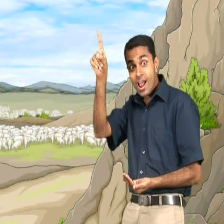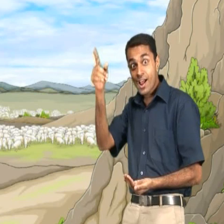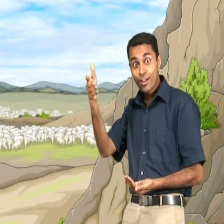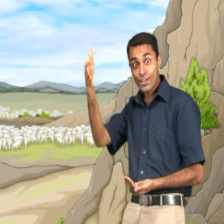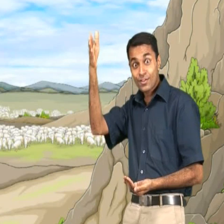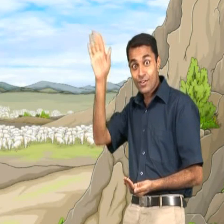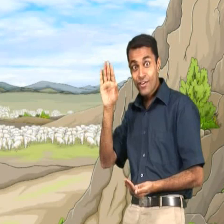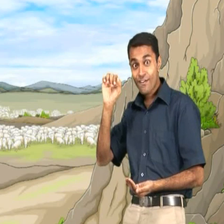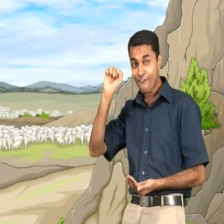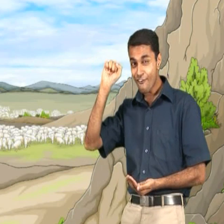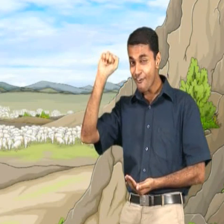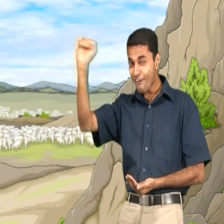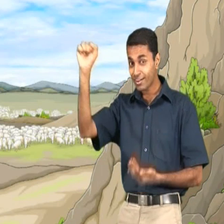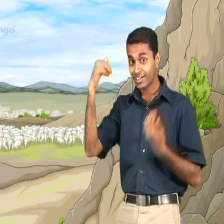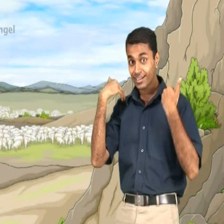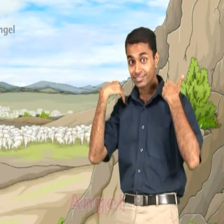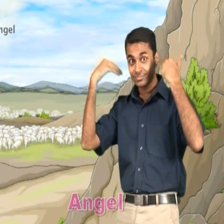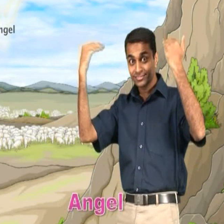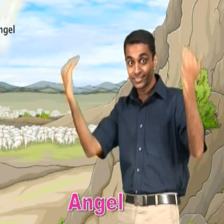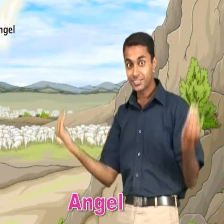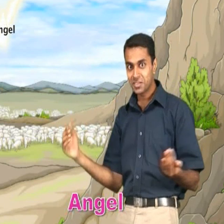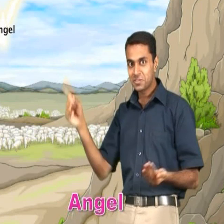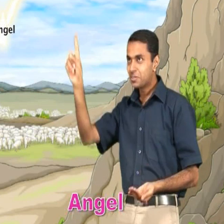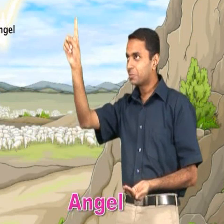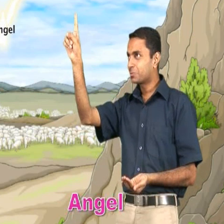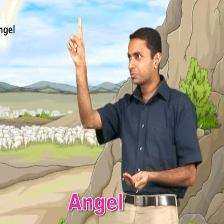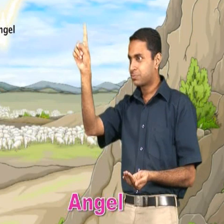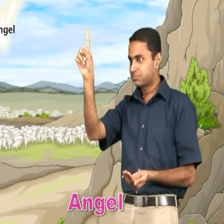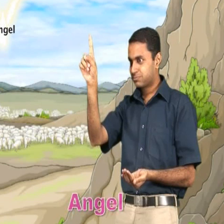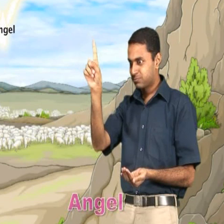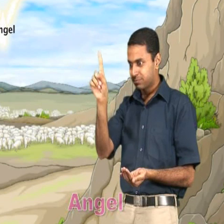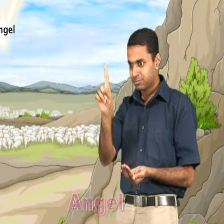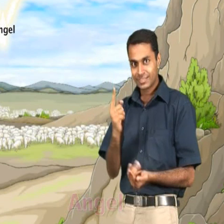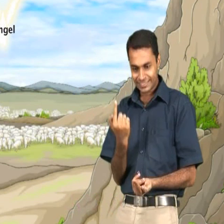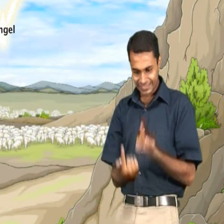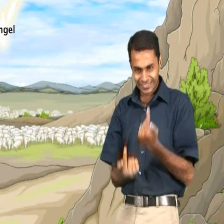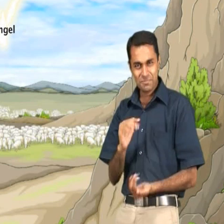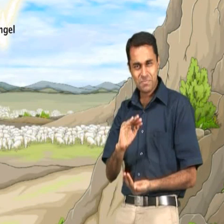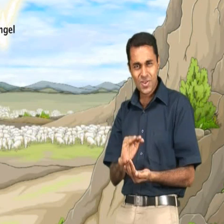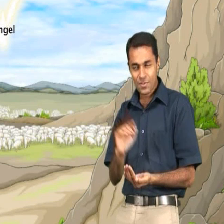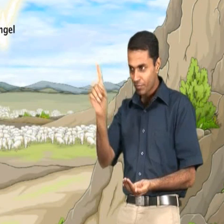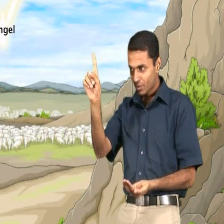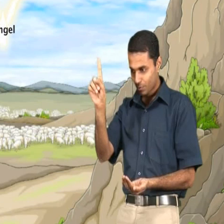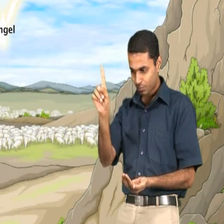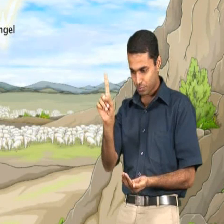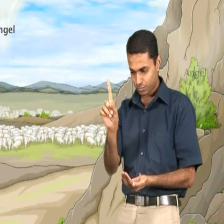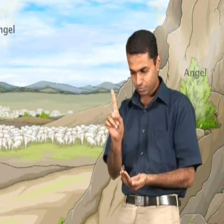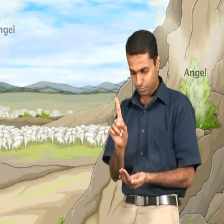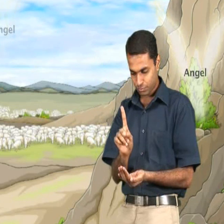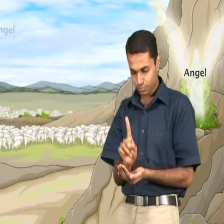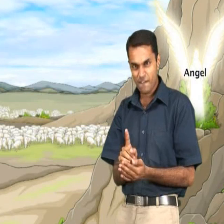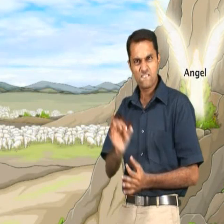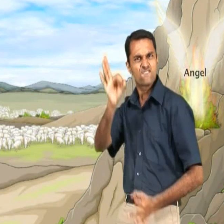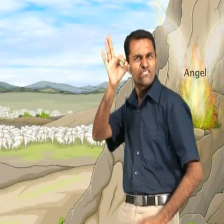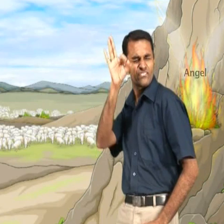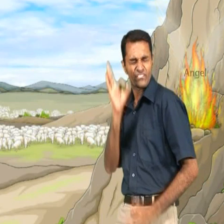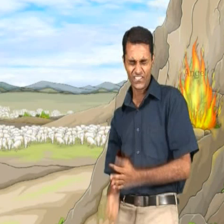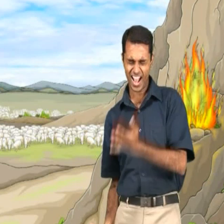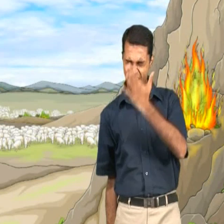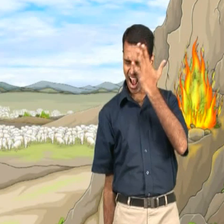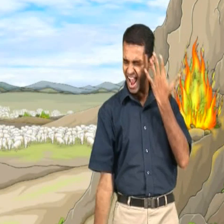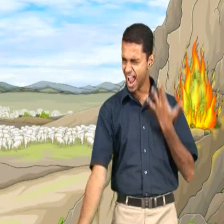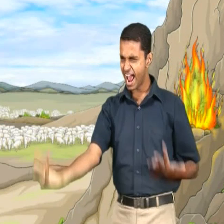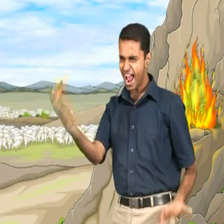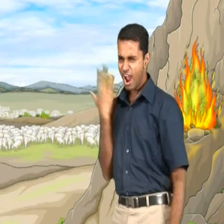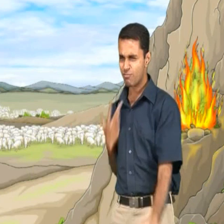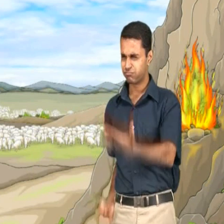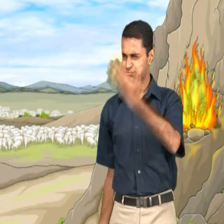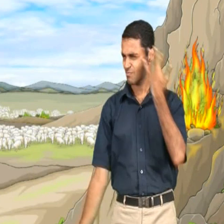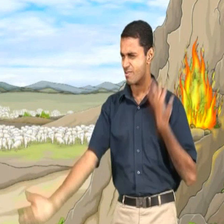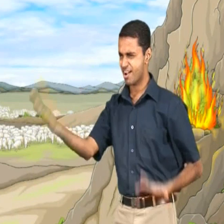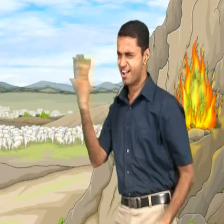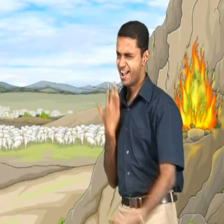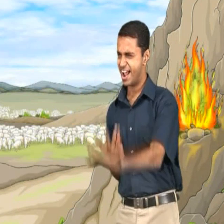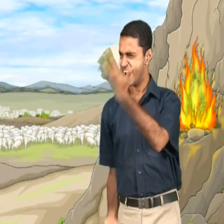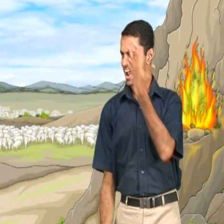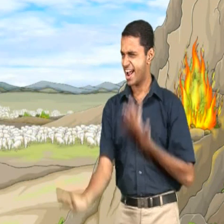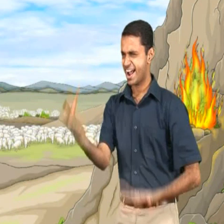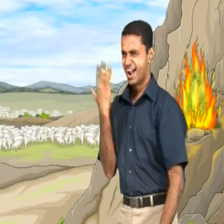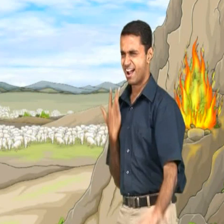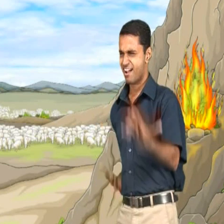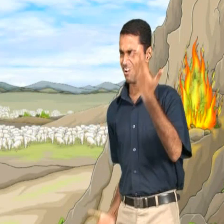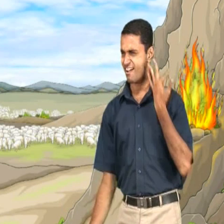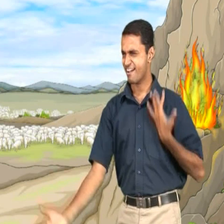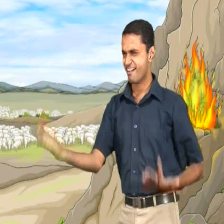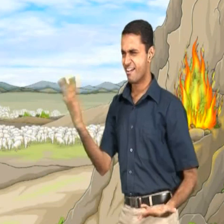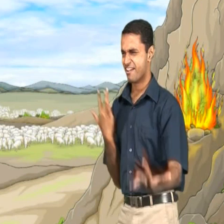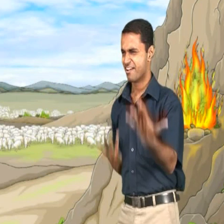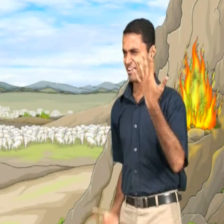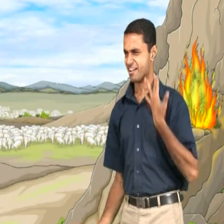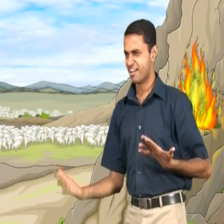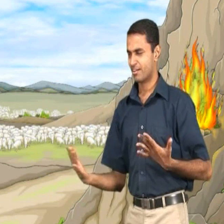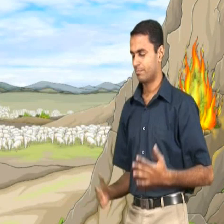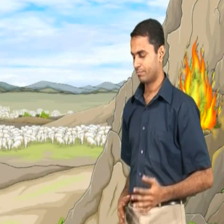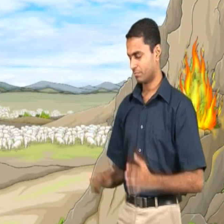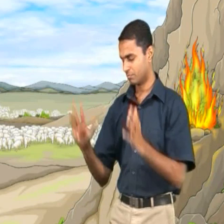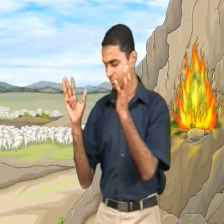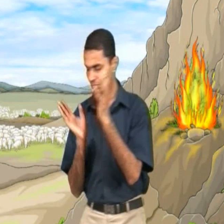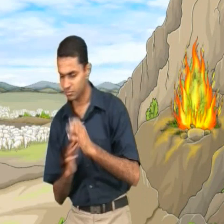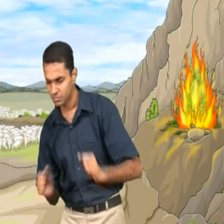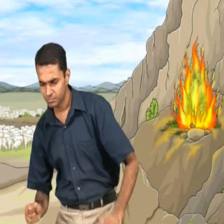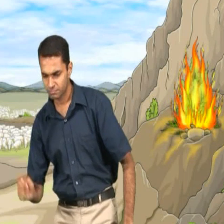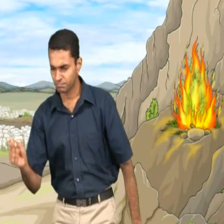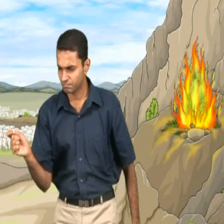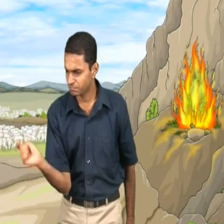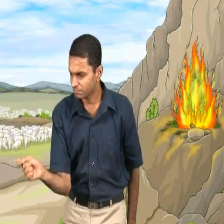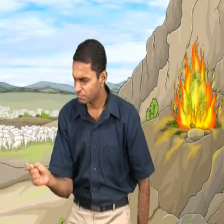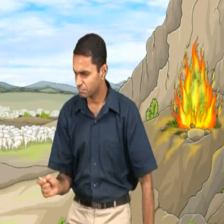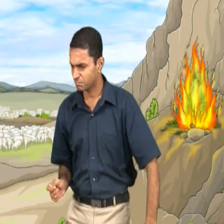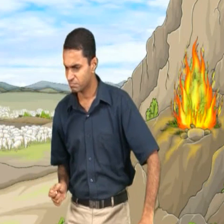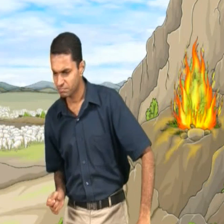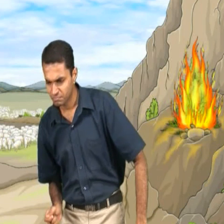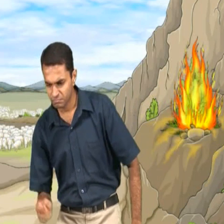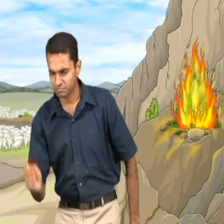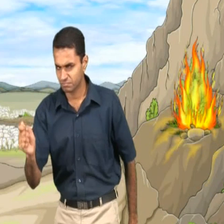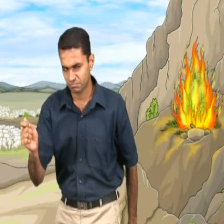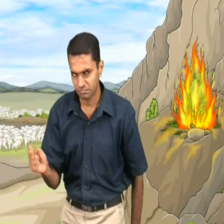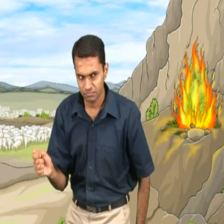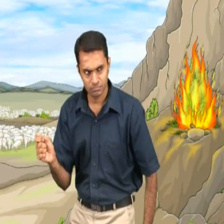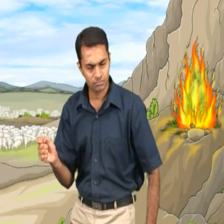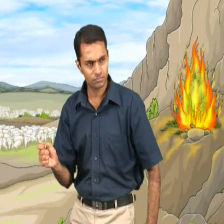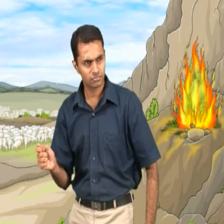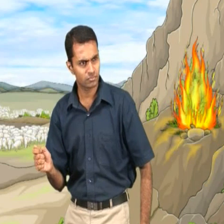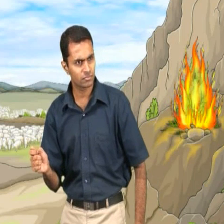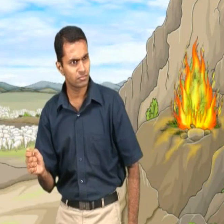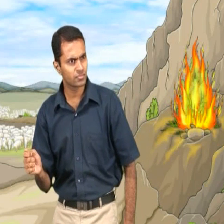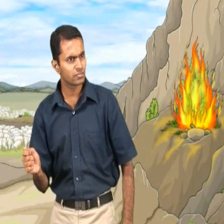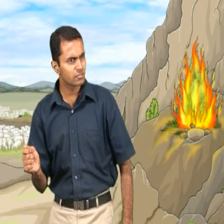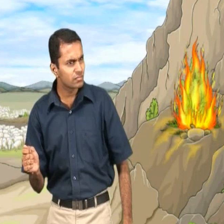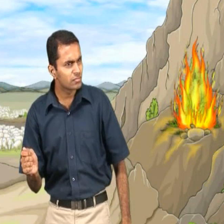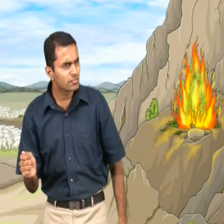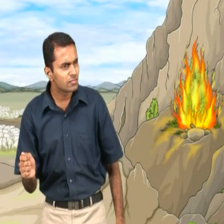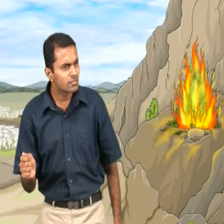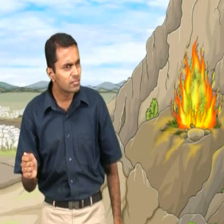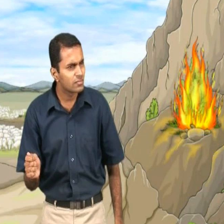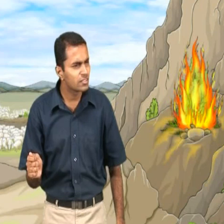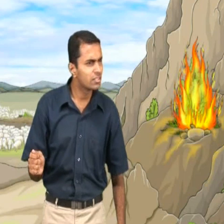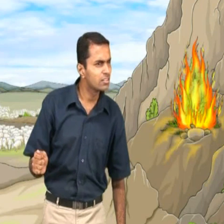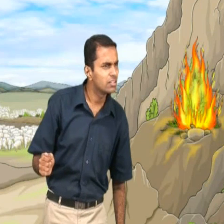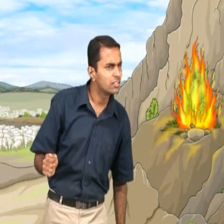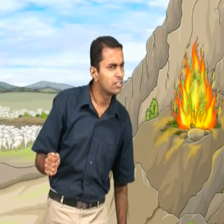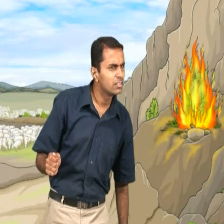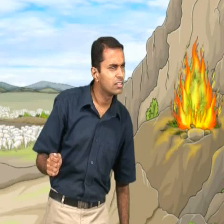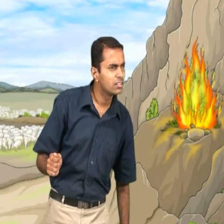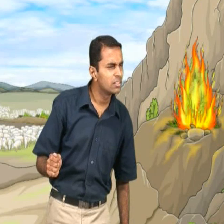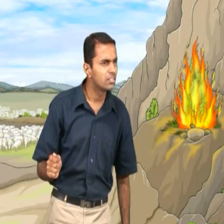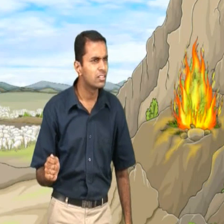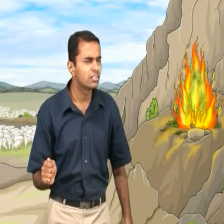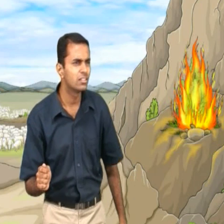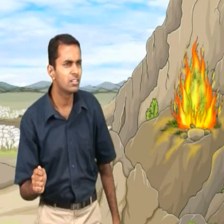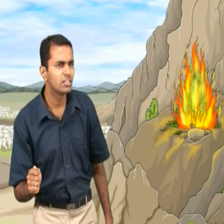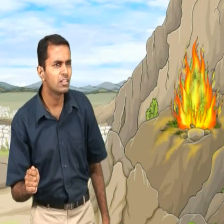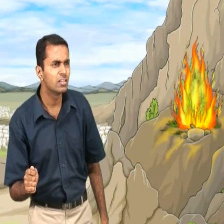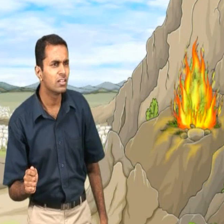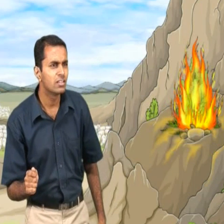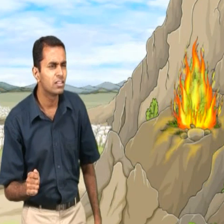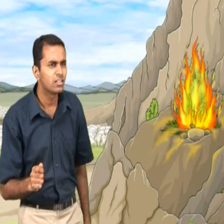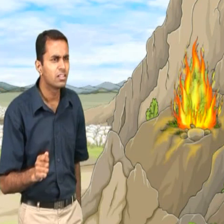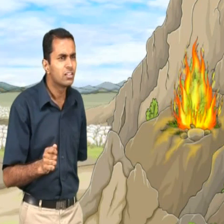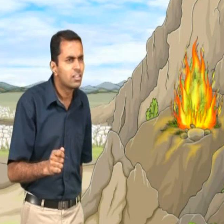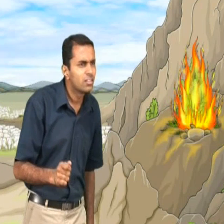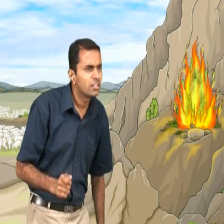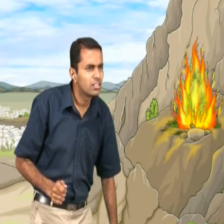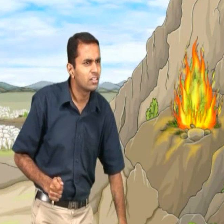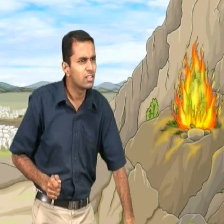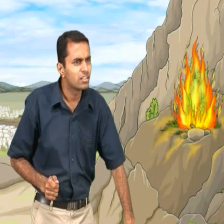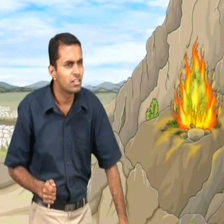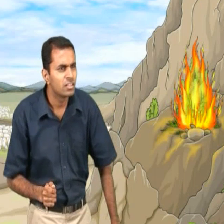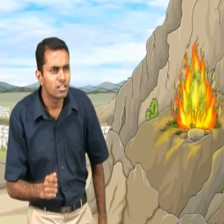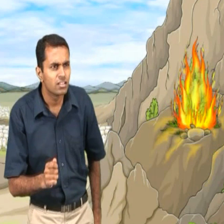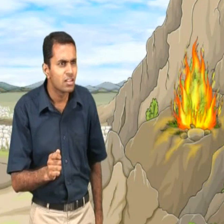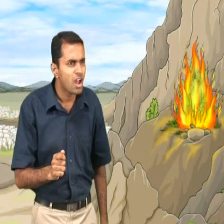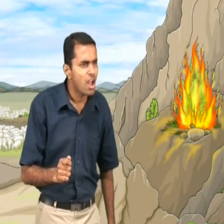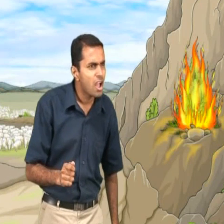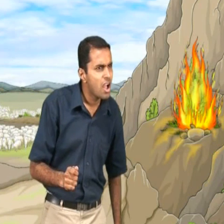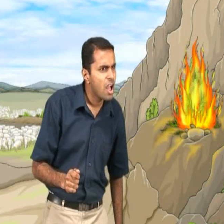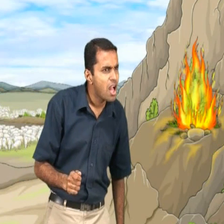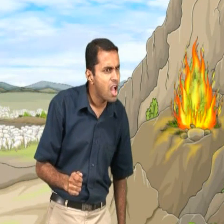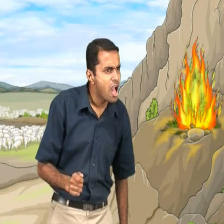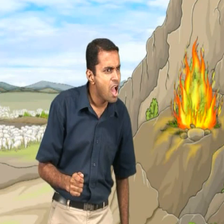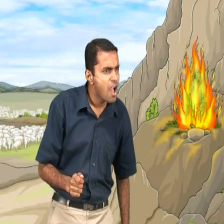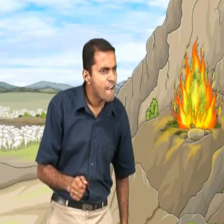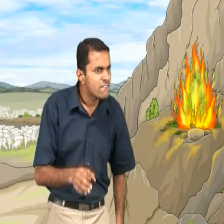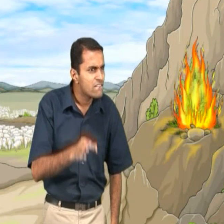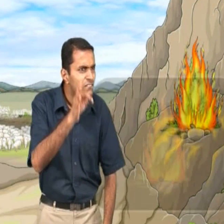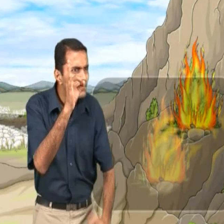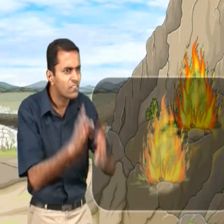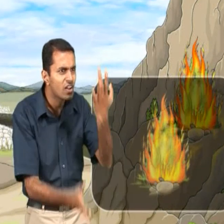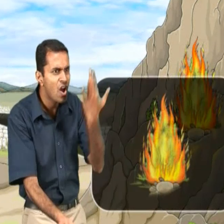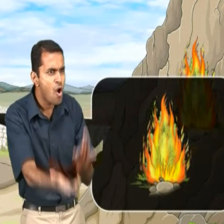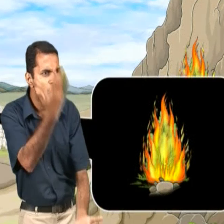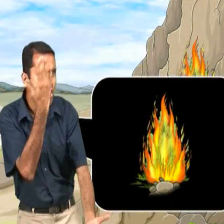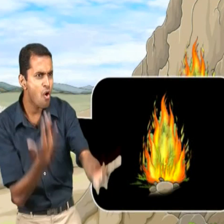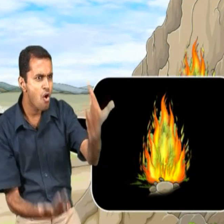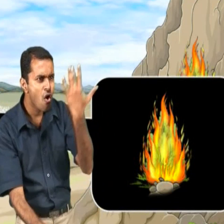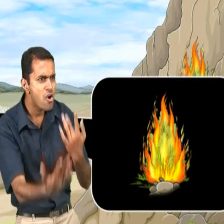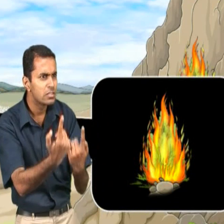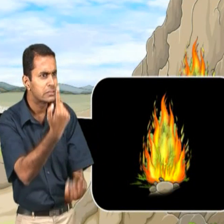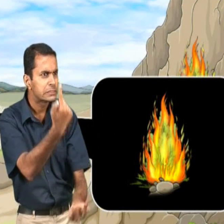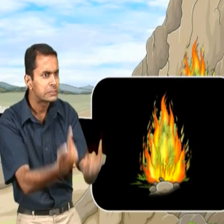There the angel of the LORD appeared to him in a blazing fire from within a bush.